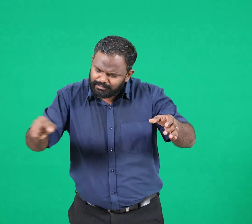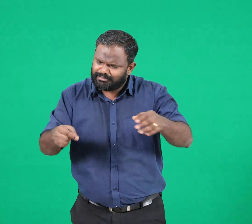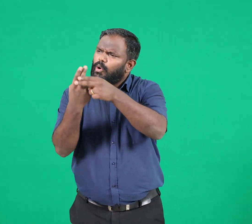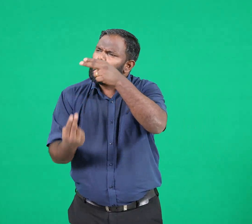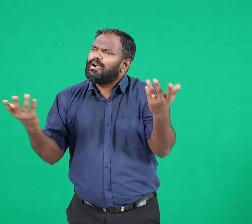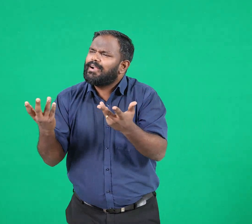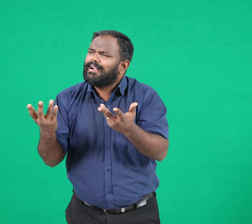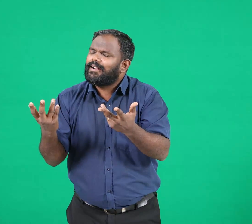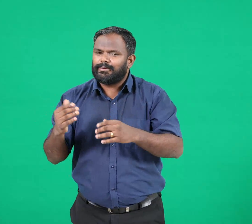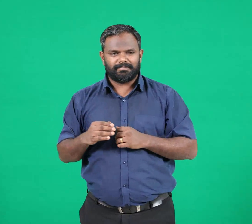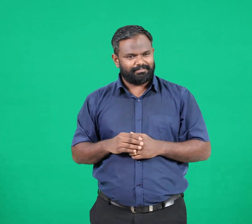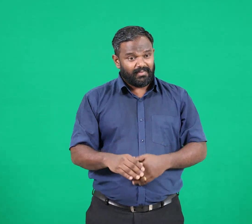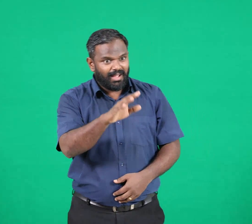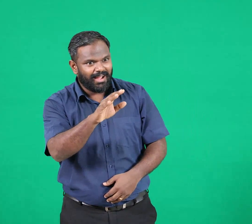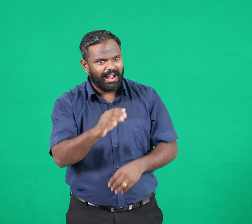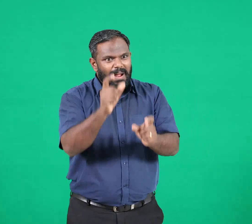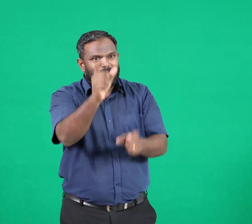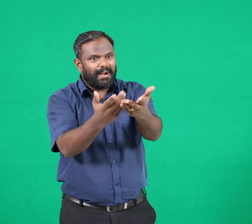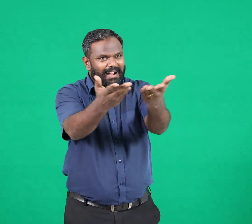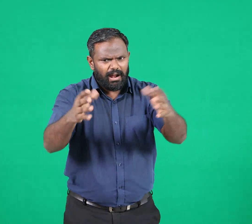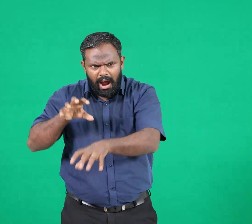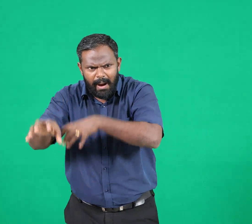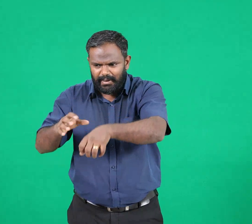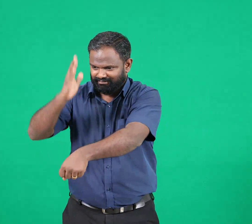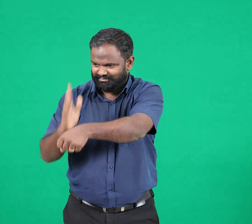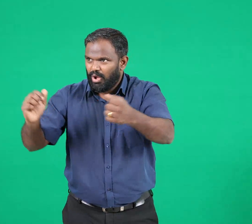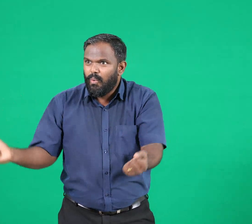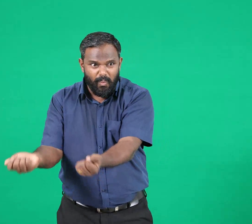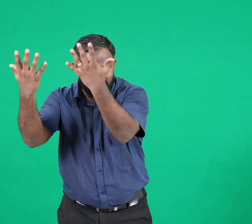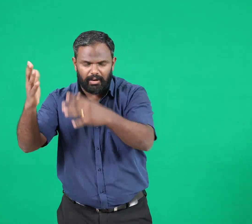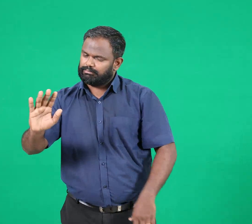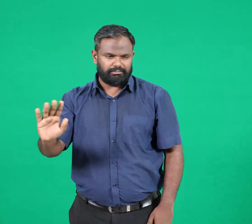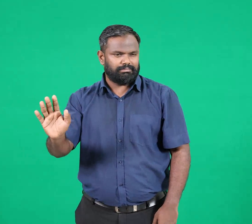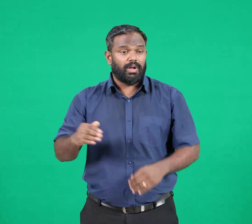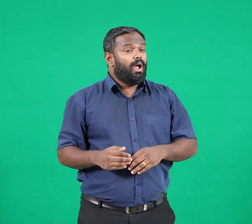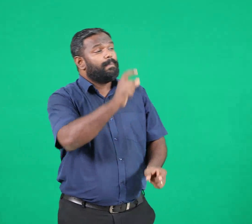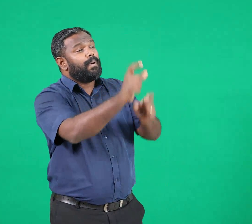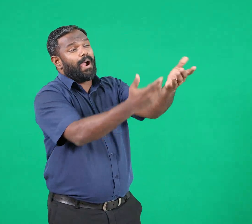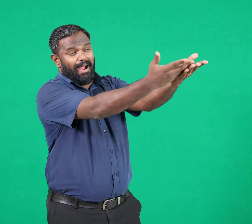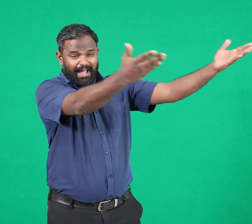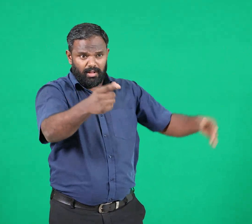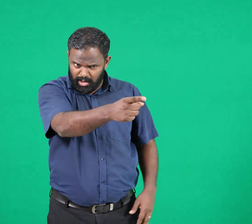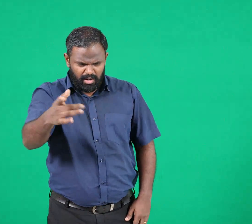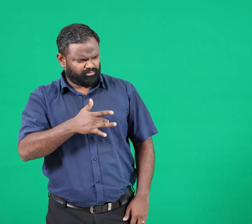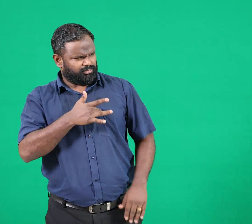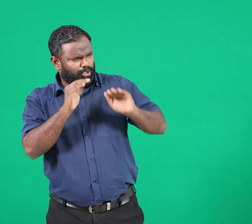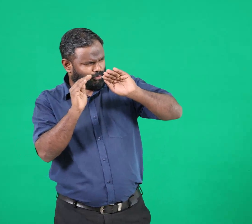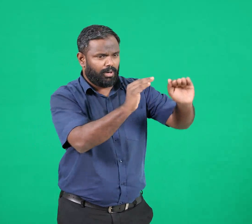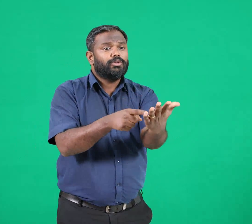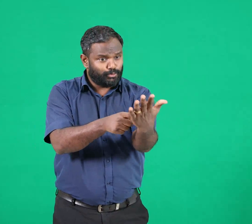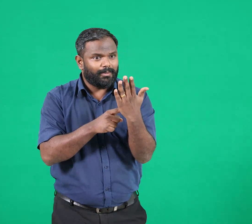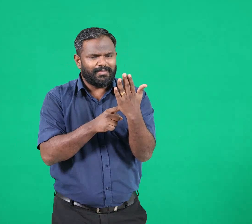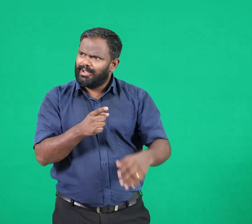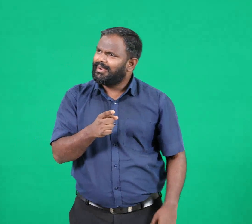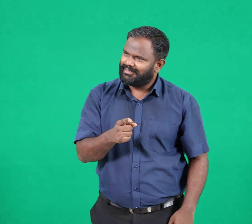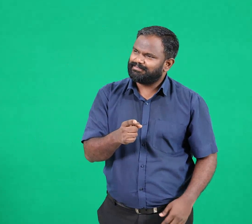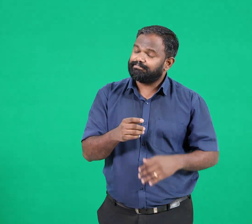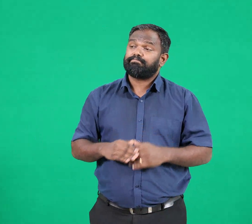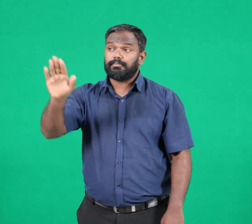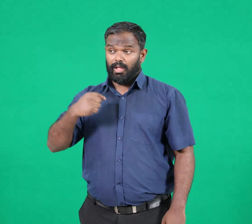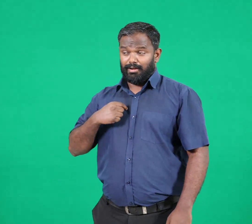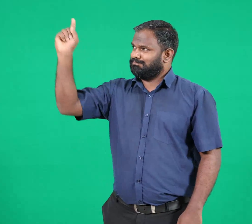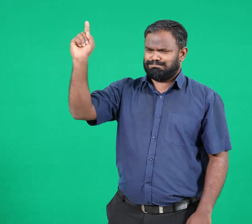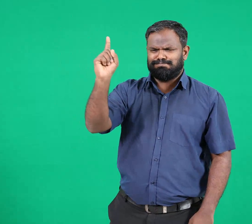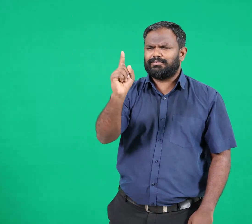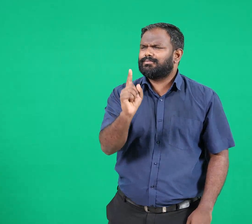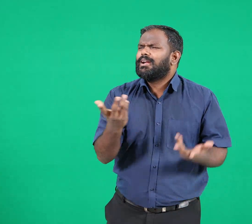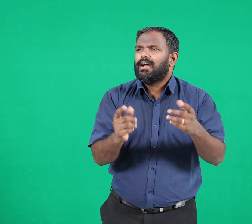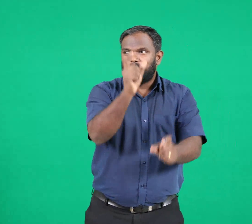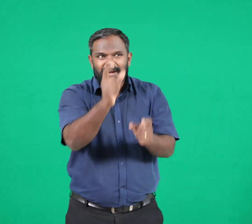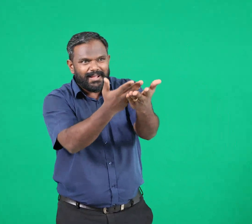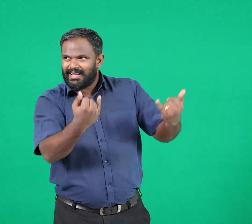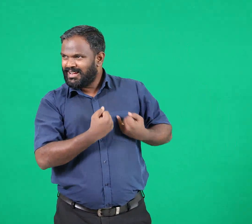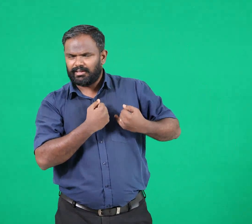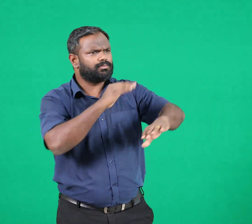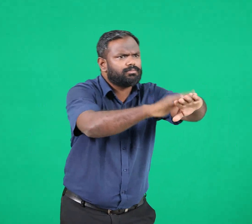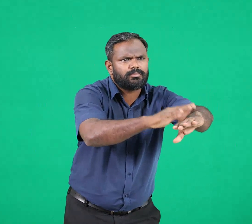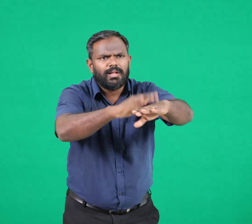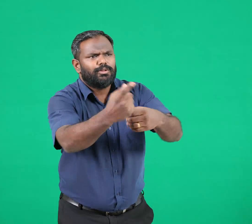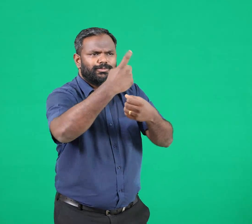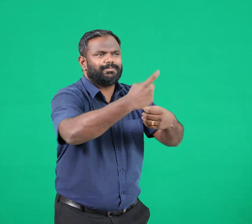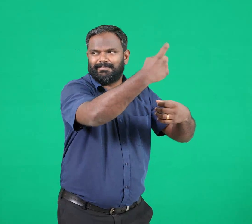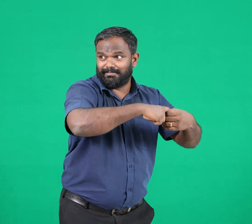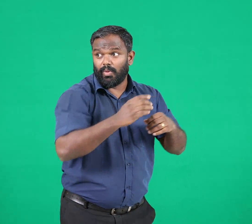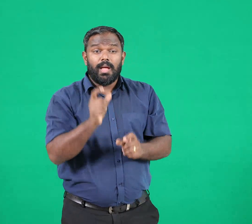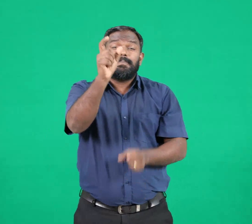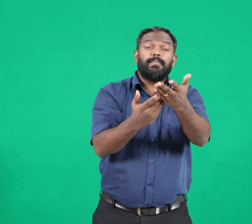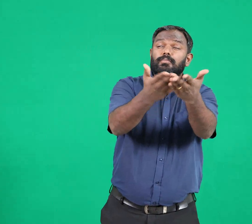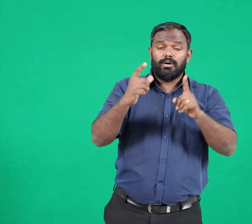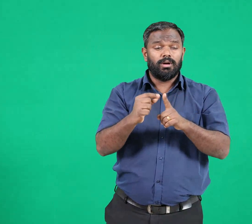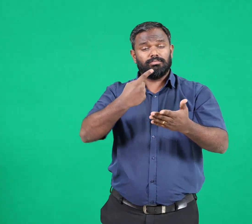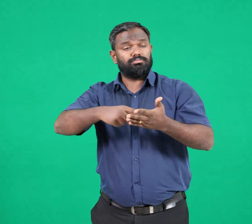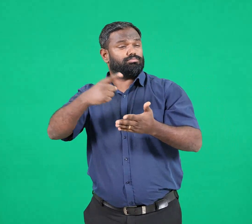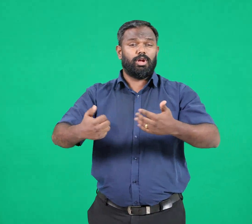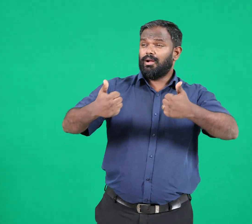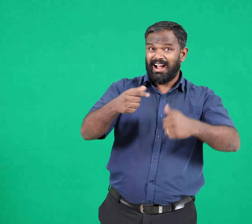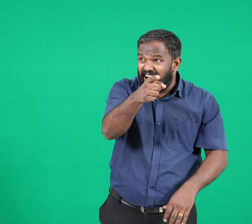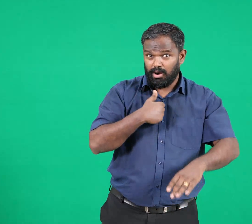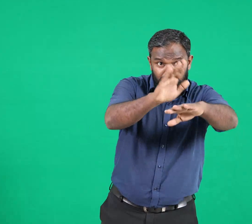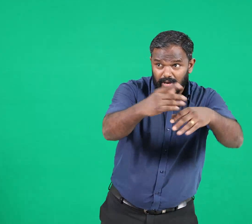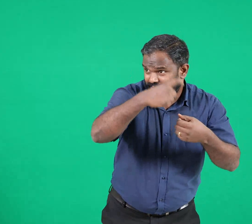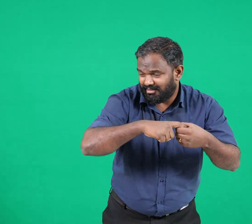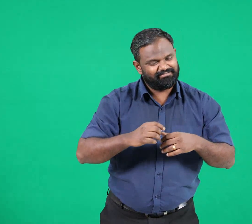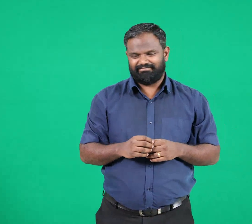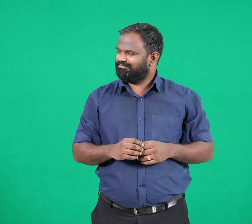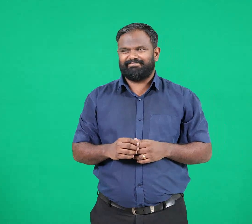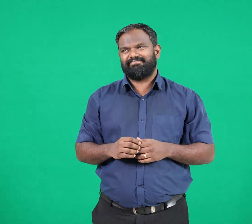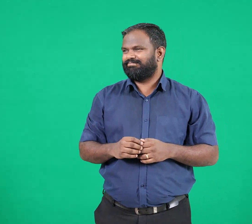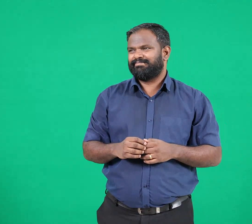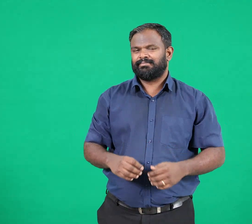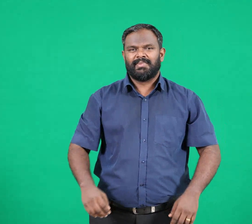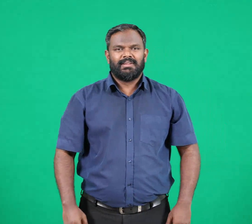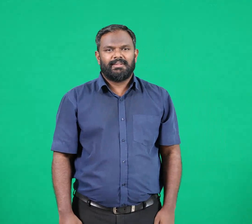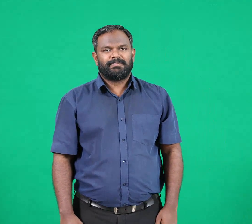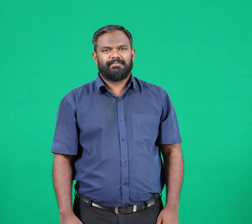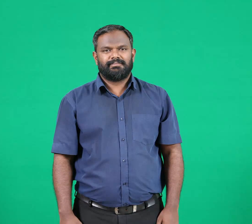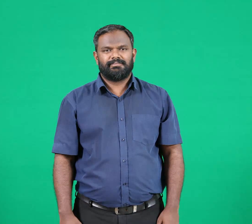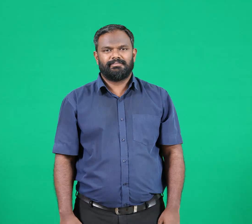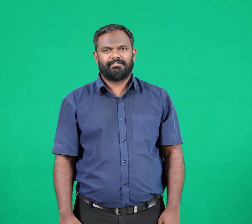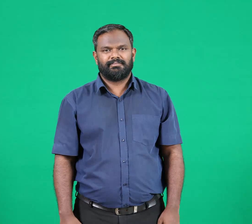But go and learn what this means: ' I desire mercy, not sacrifice.' For I have not come to call the righteous, but sinners."